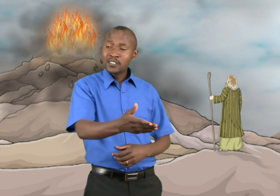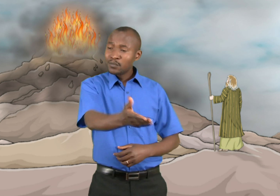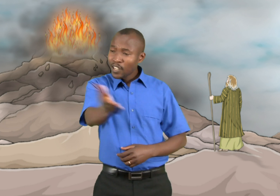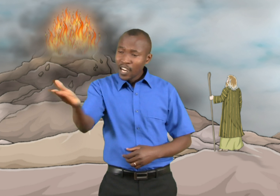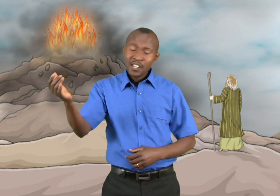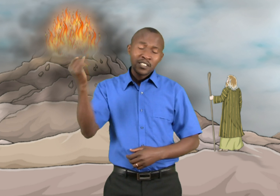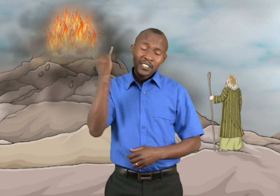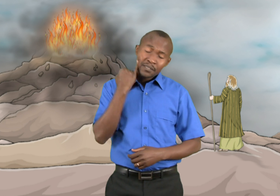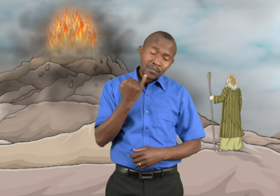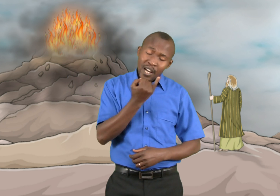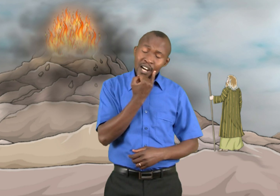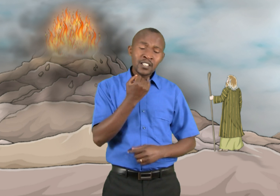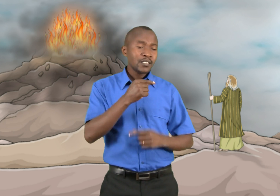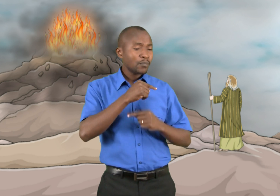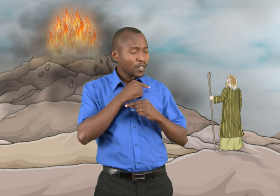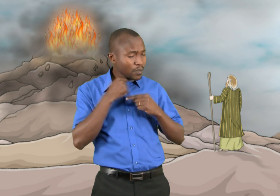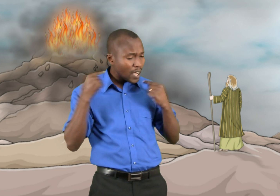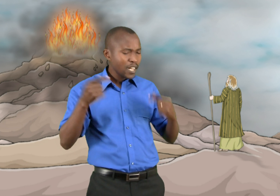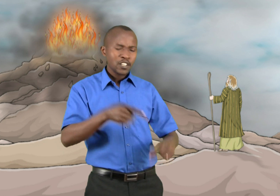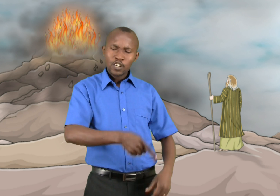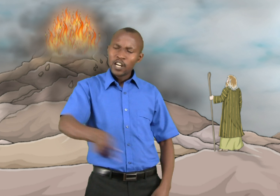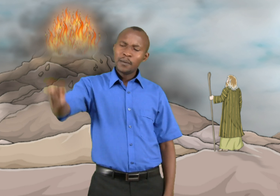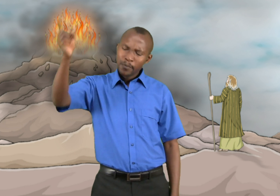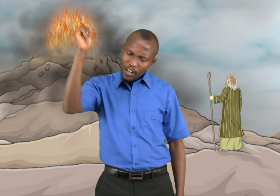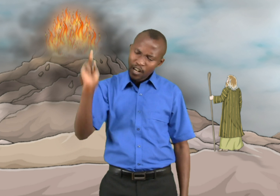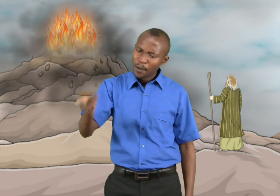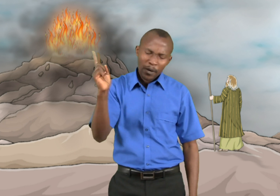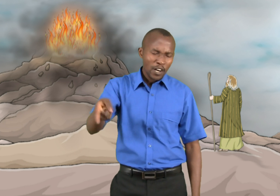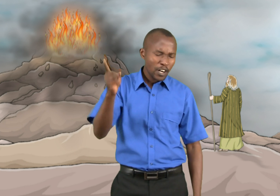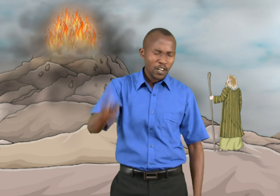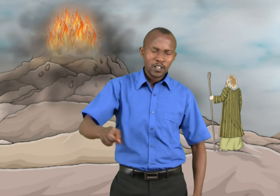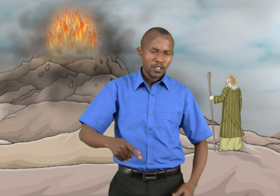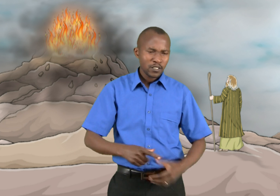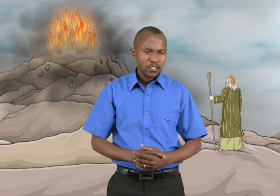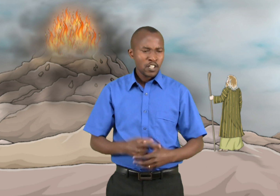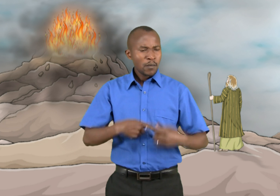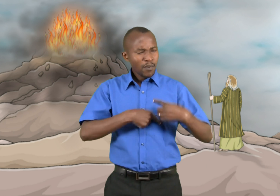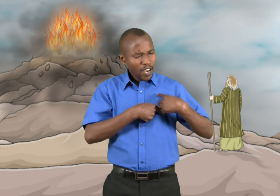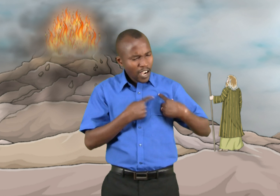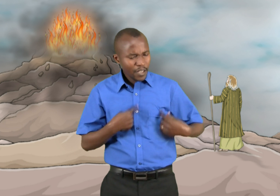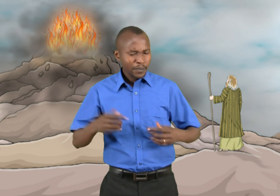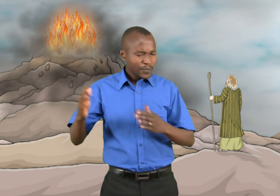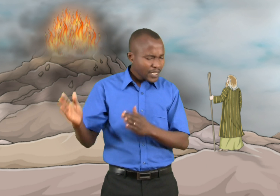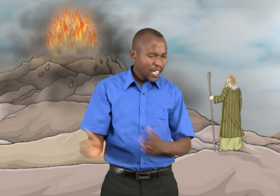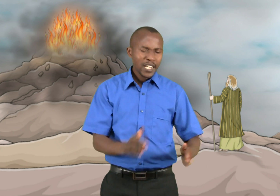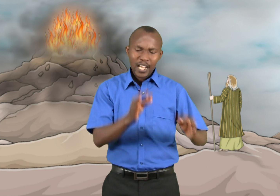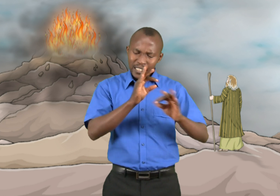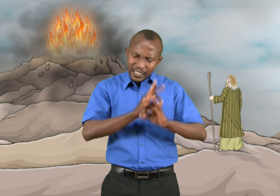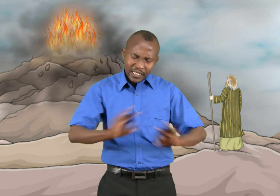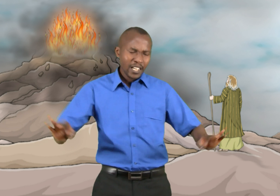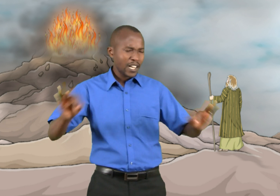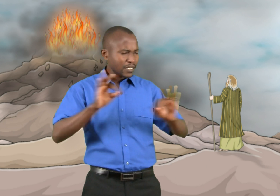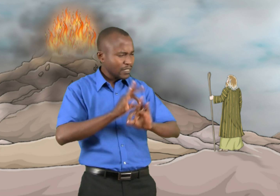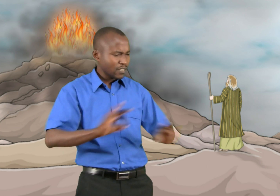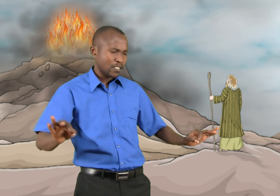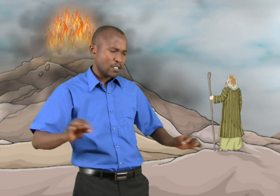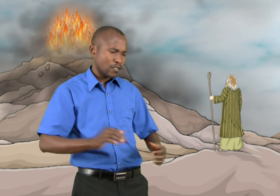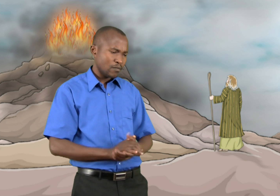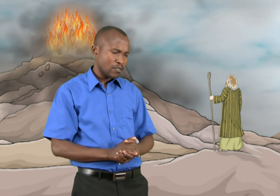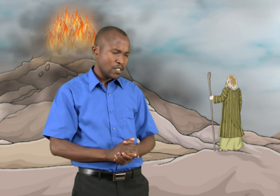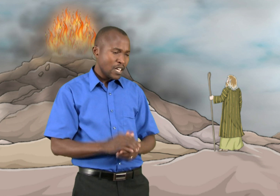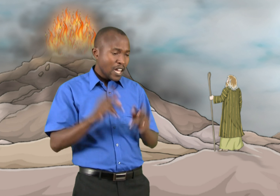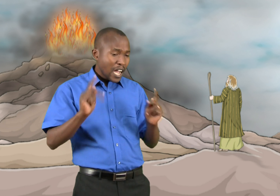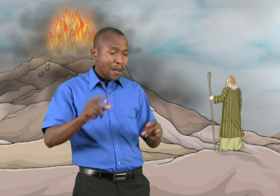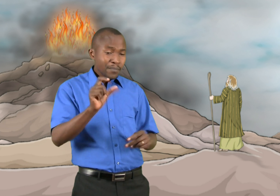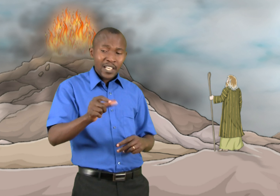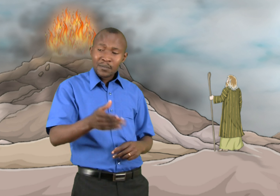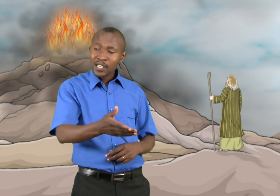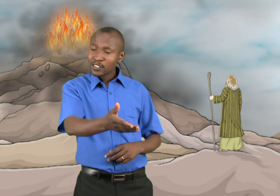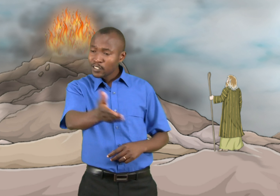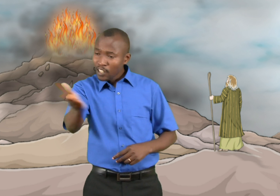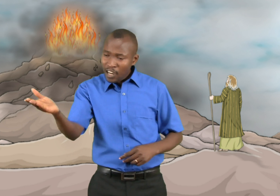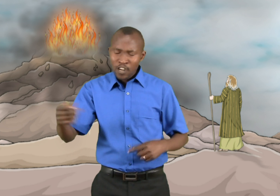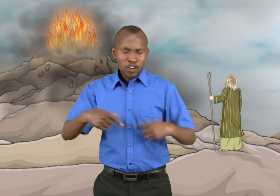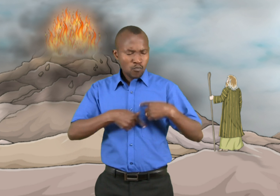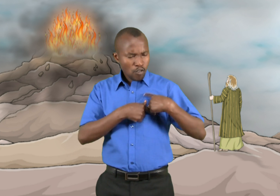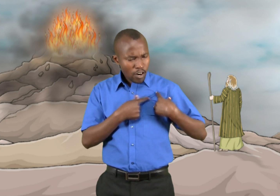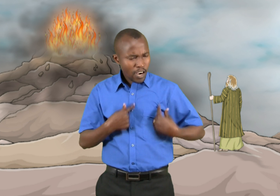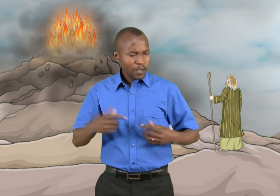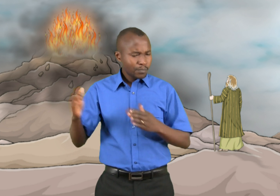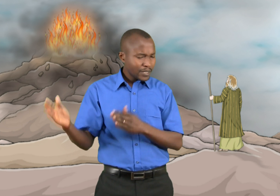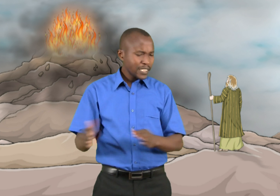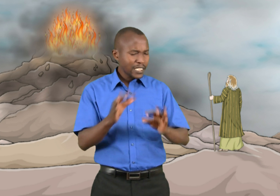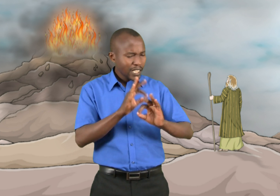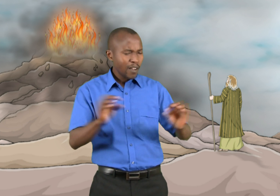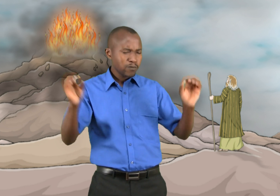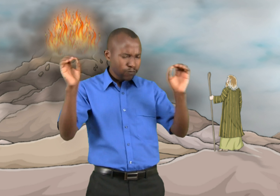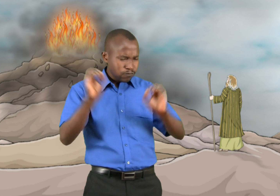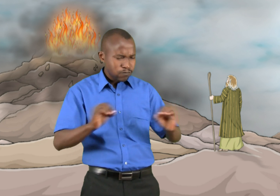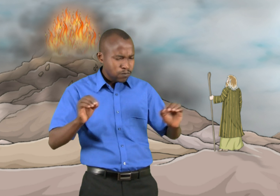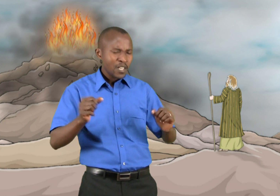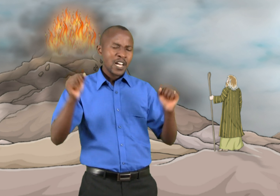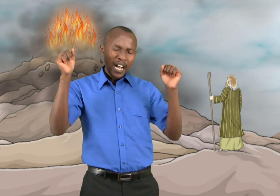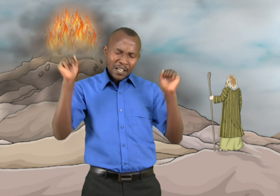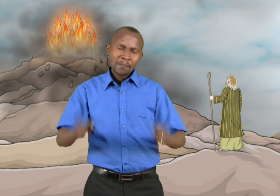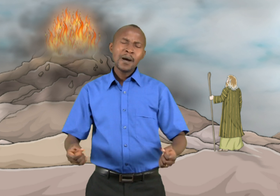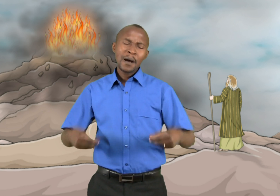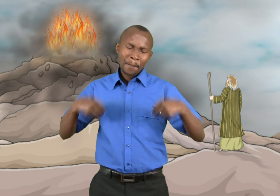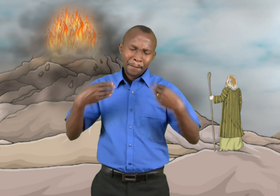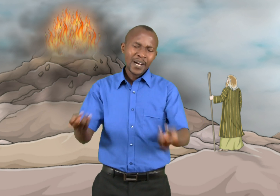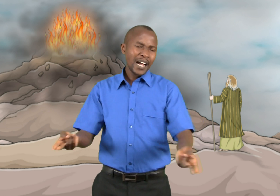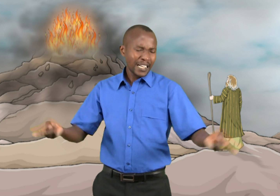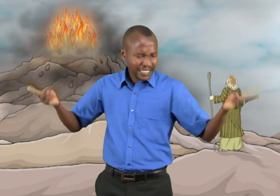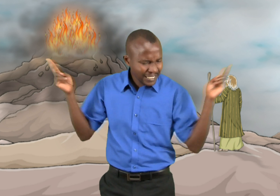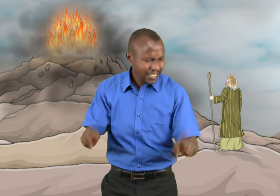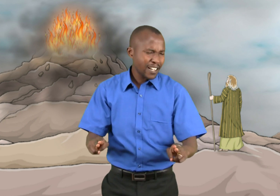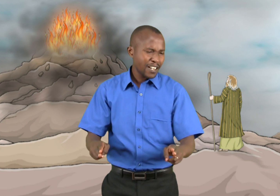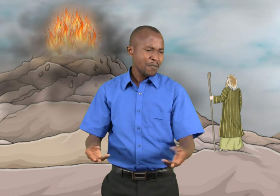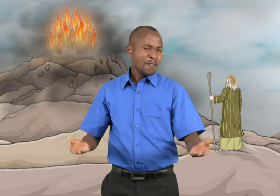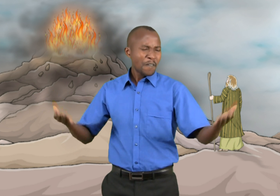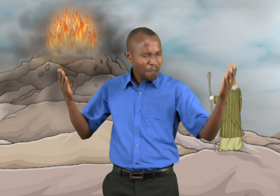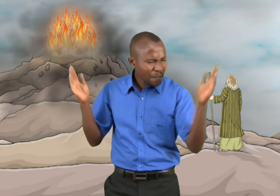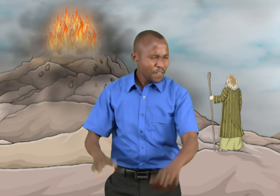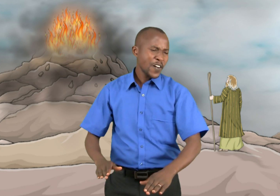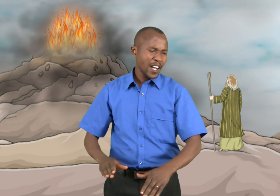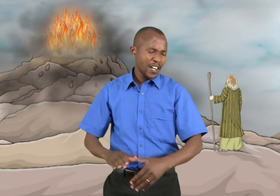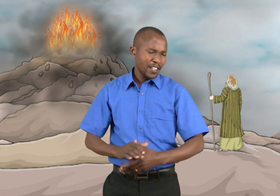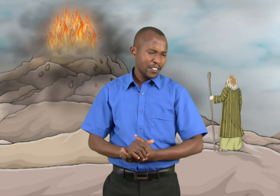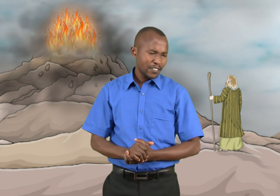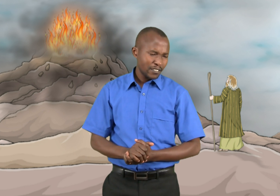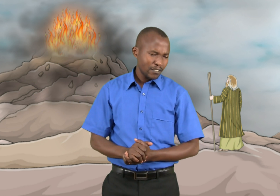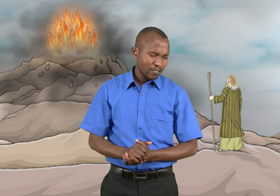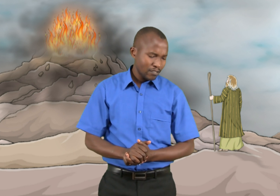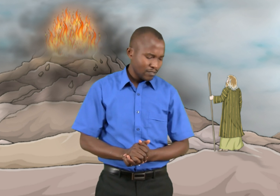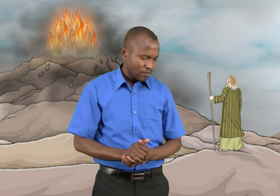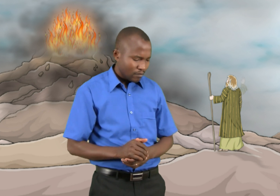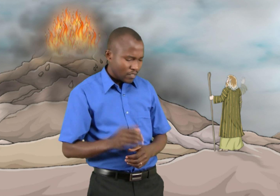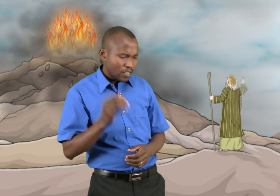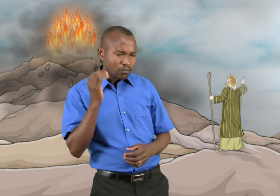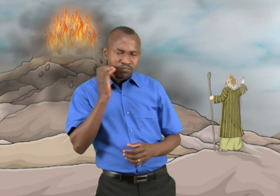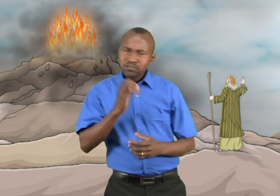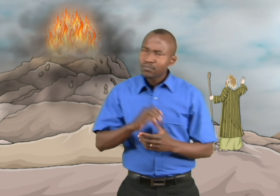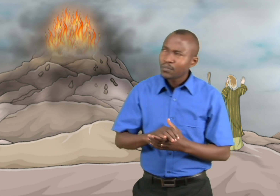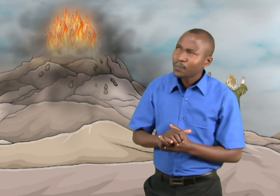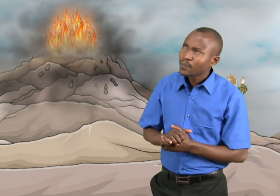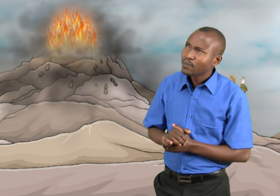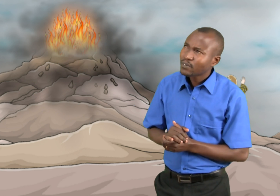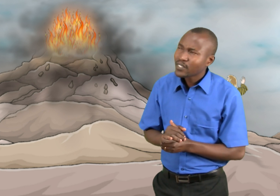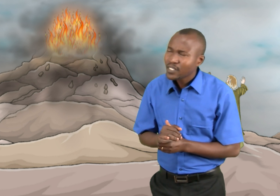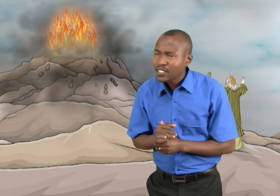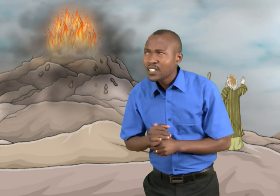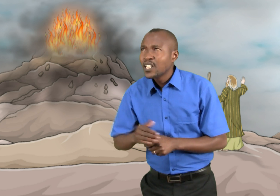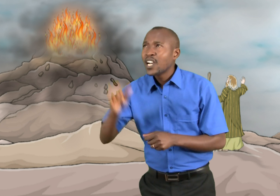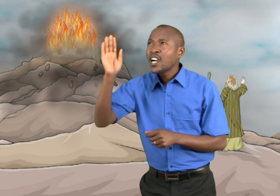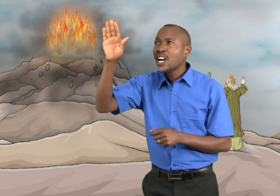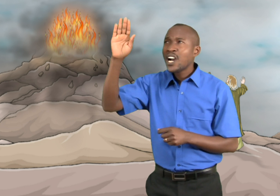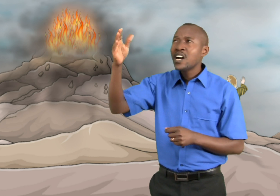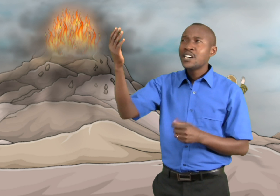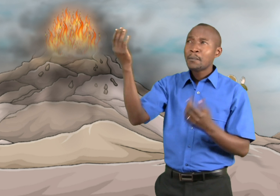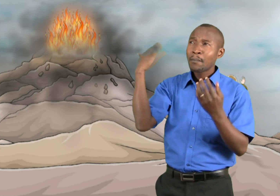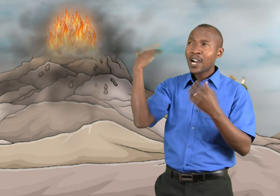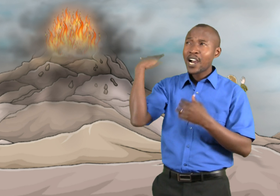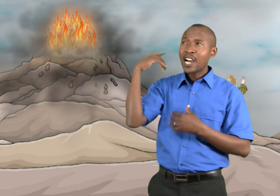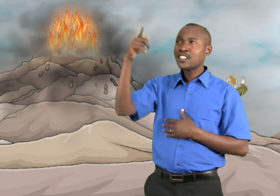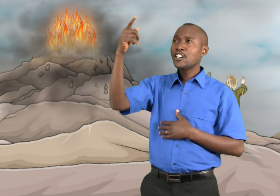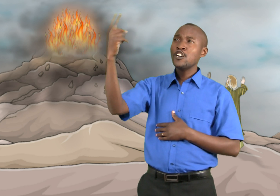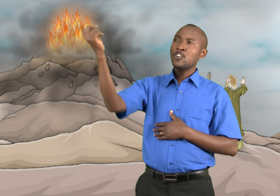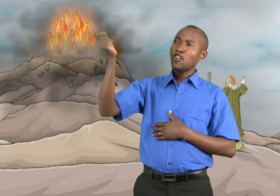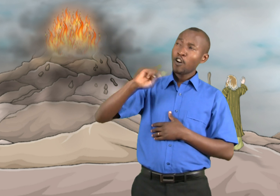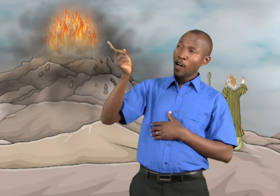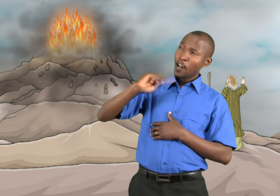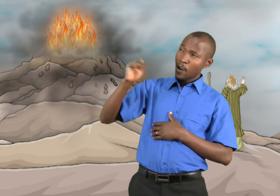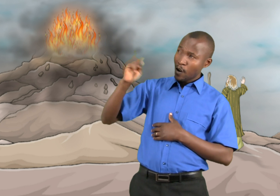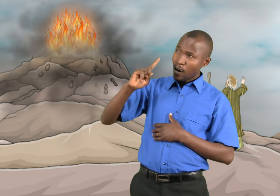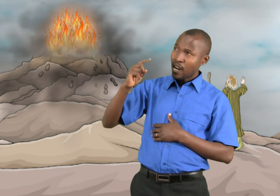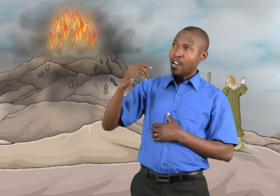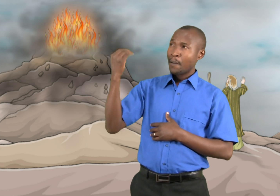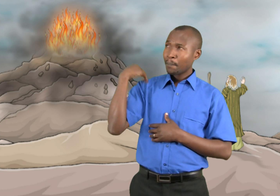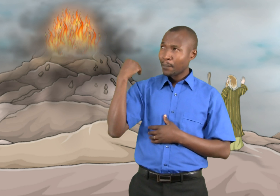Even the priests who approach the LORD must consecrate themselves, or the LORD will break out against them.”